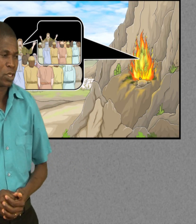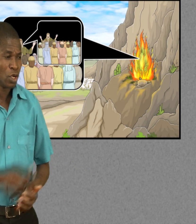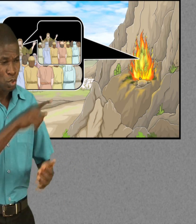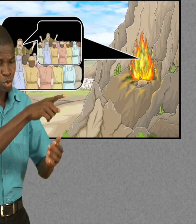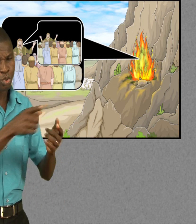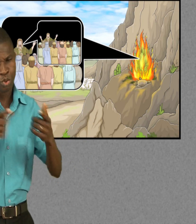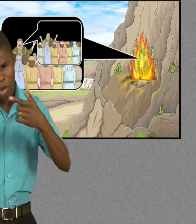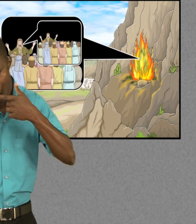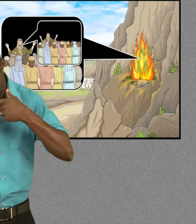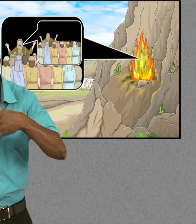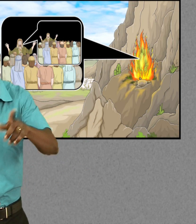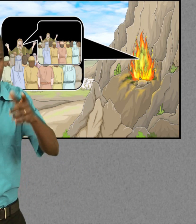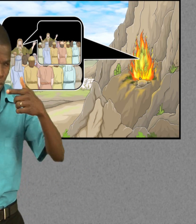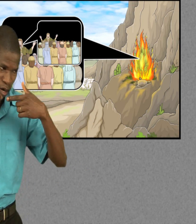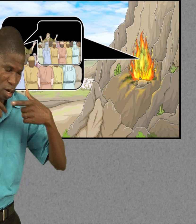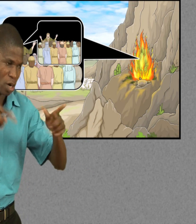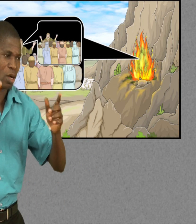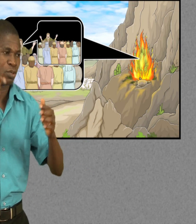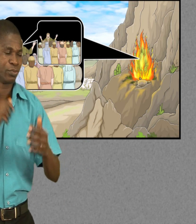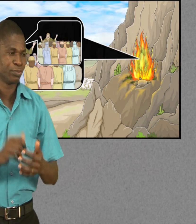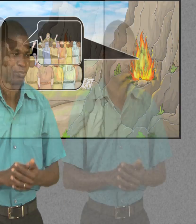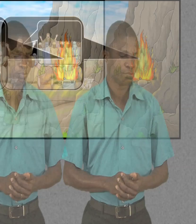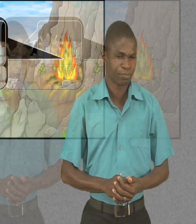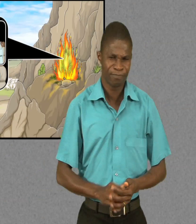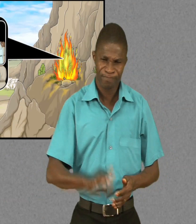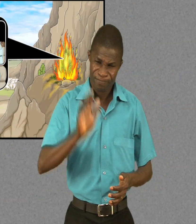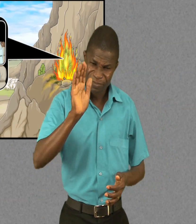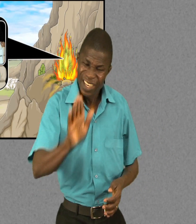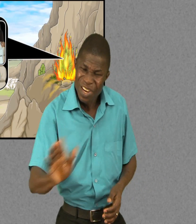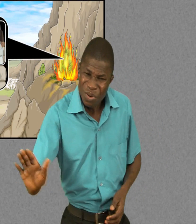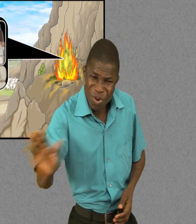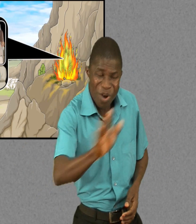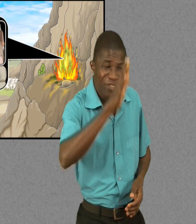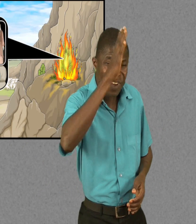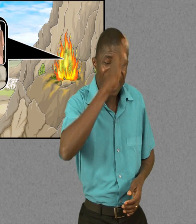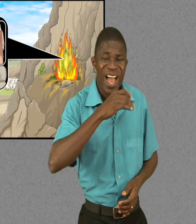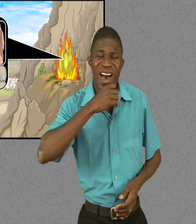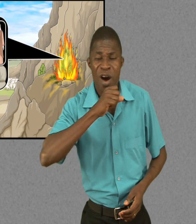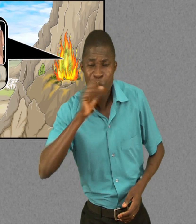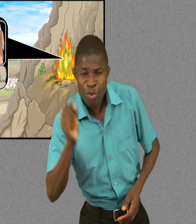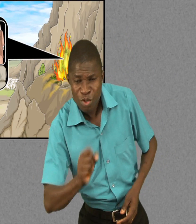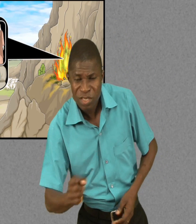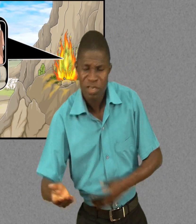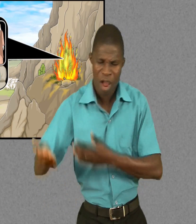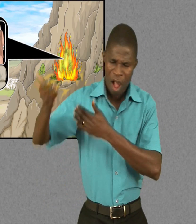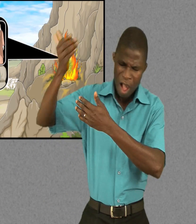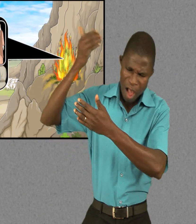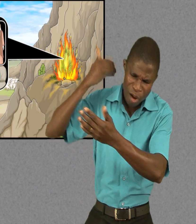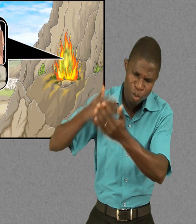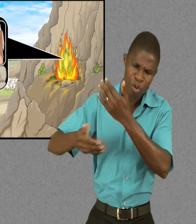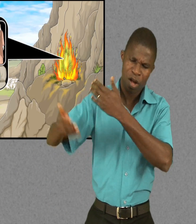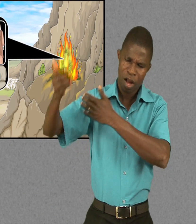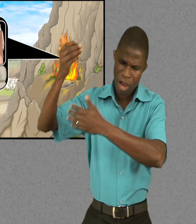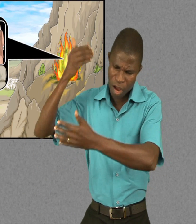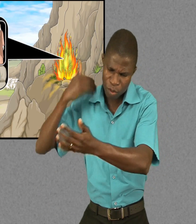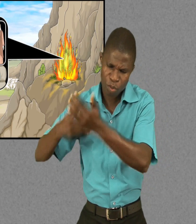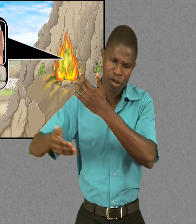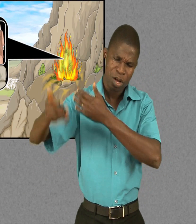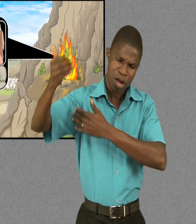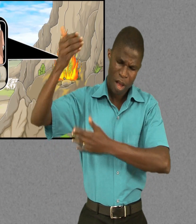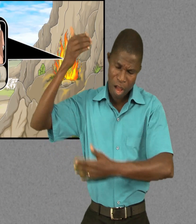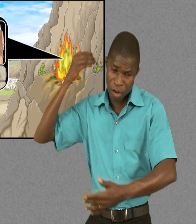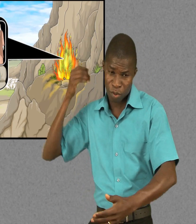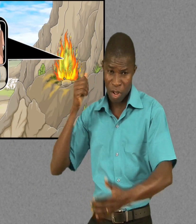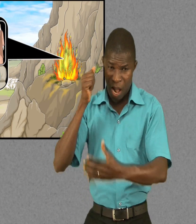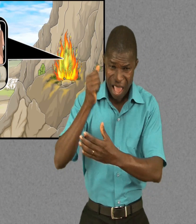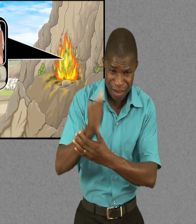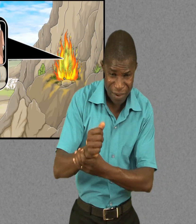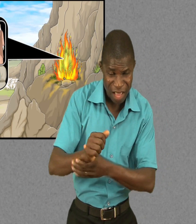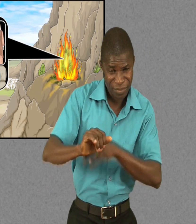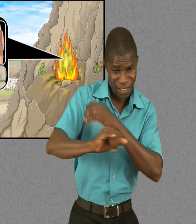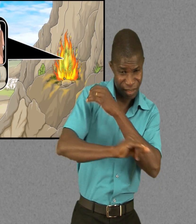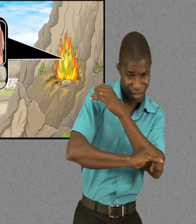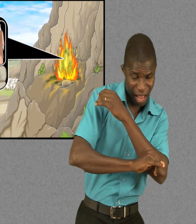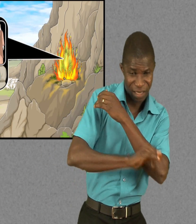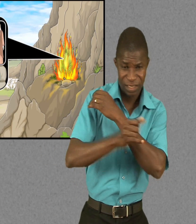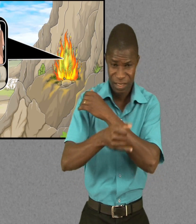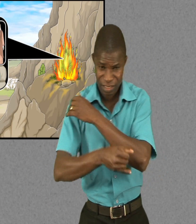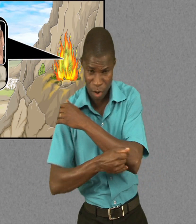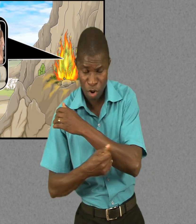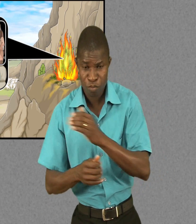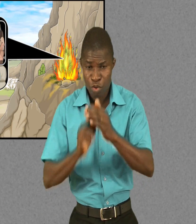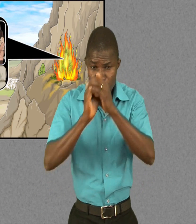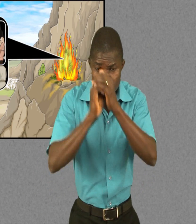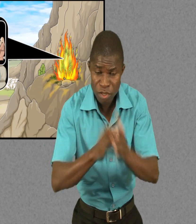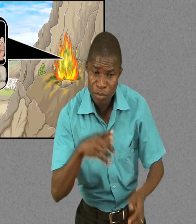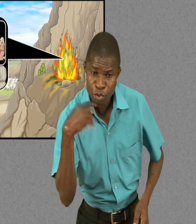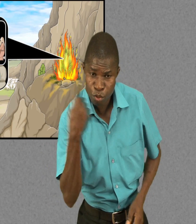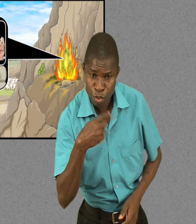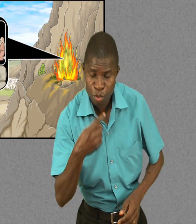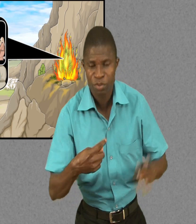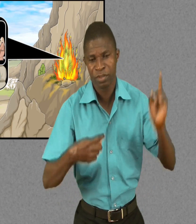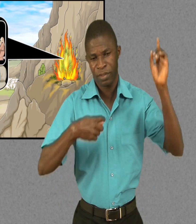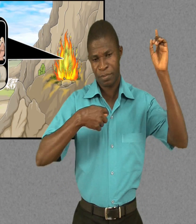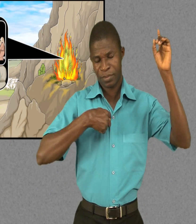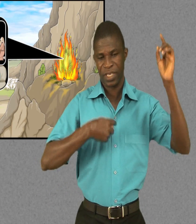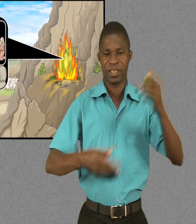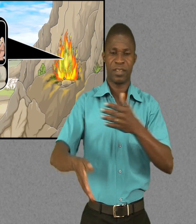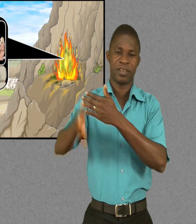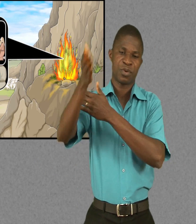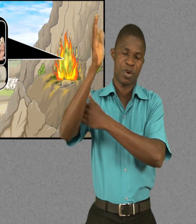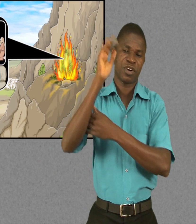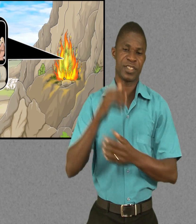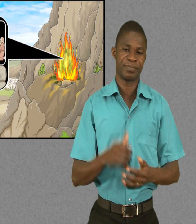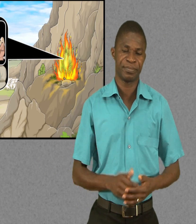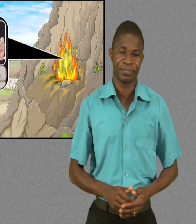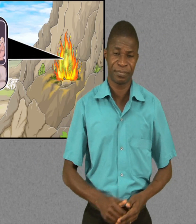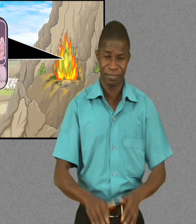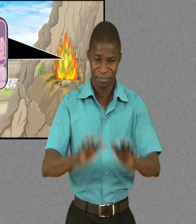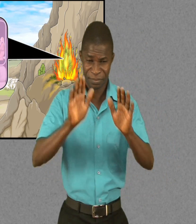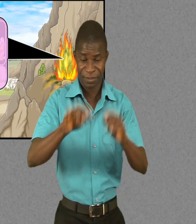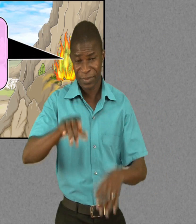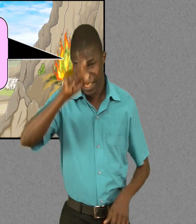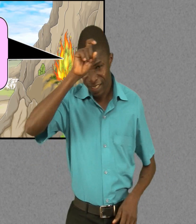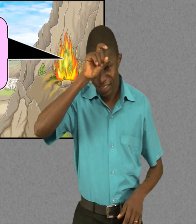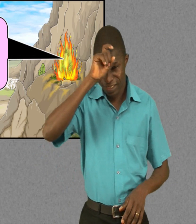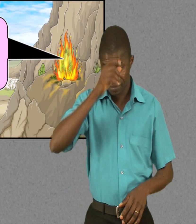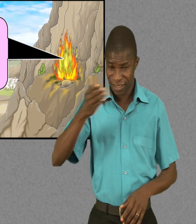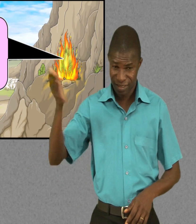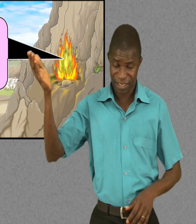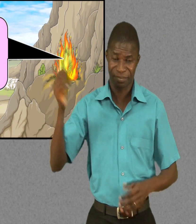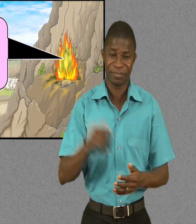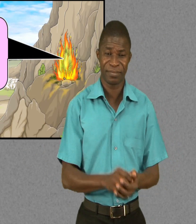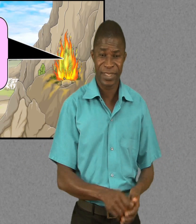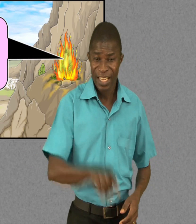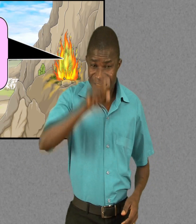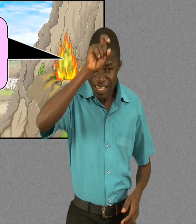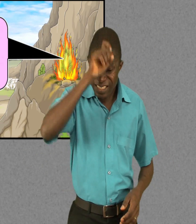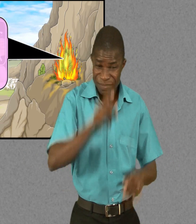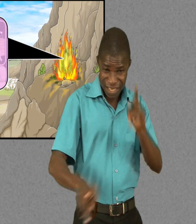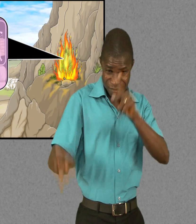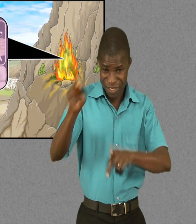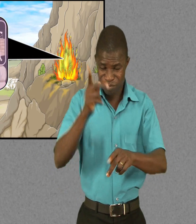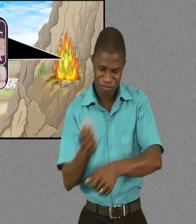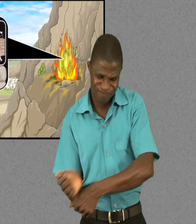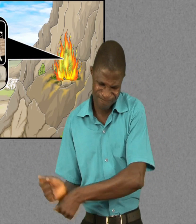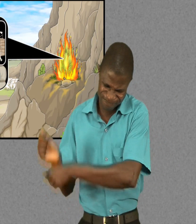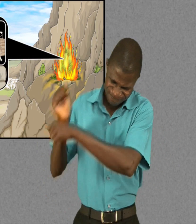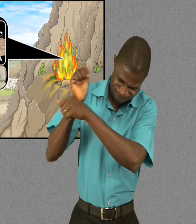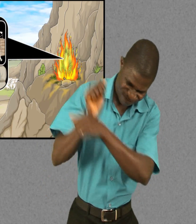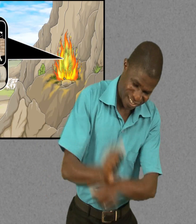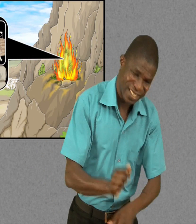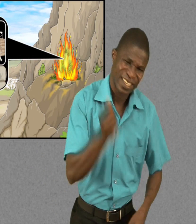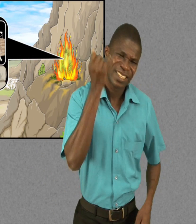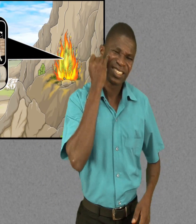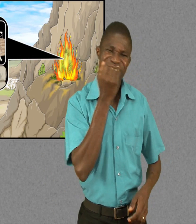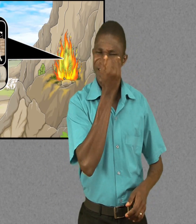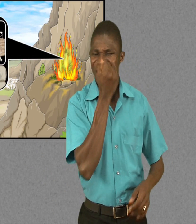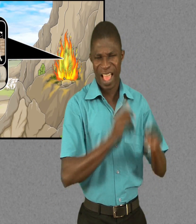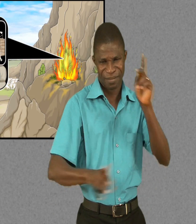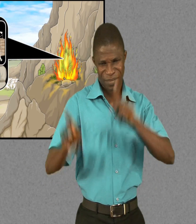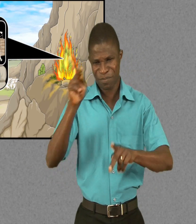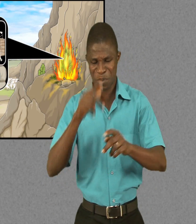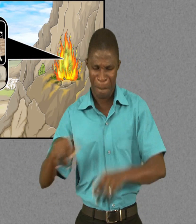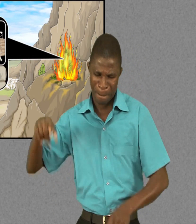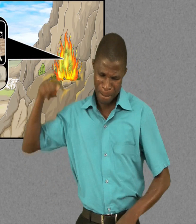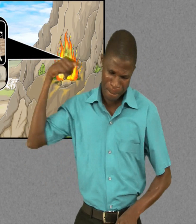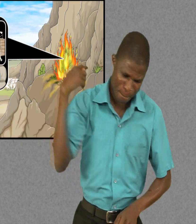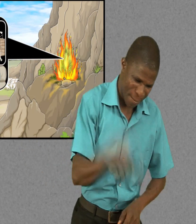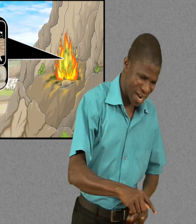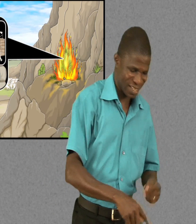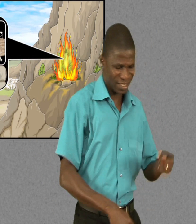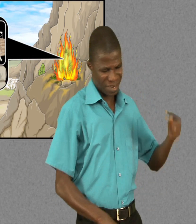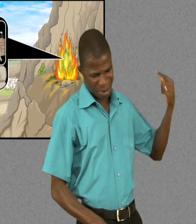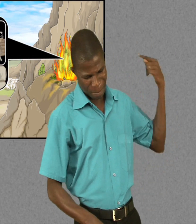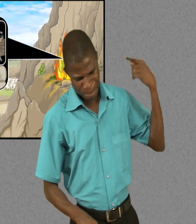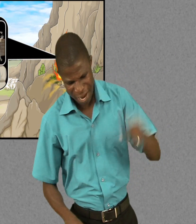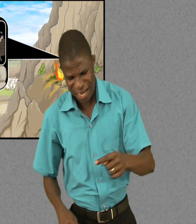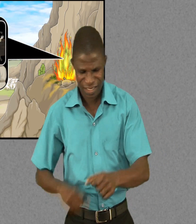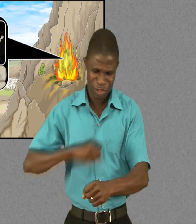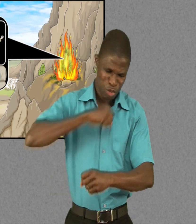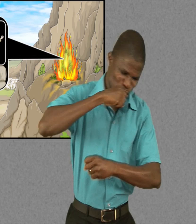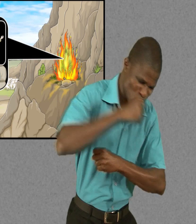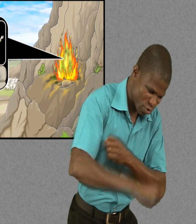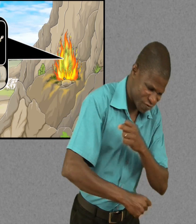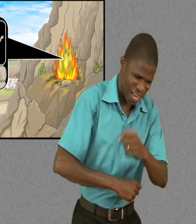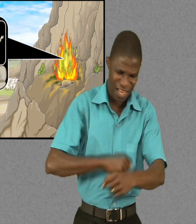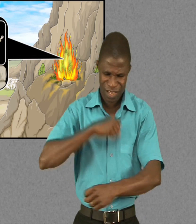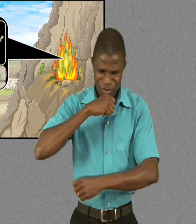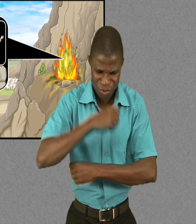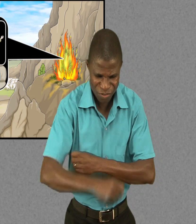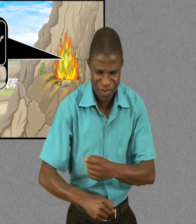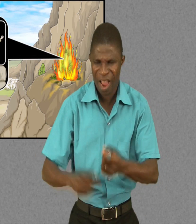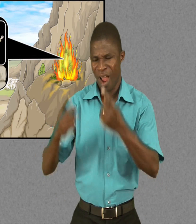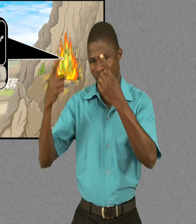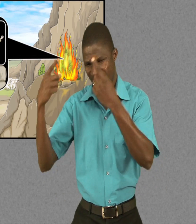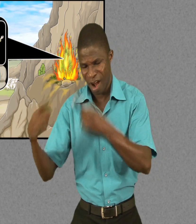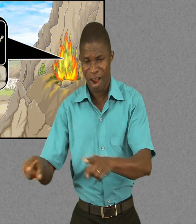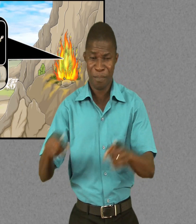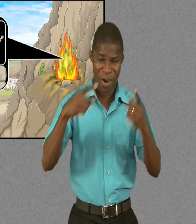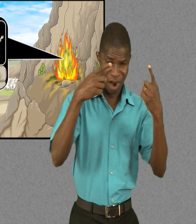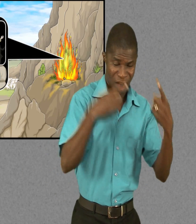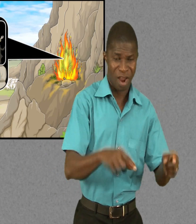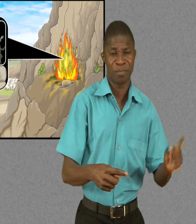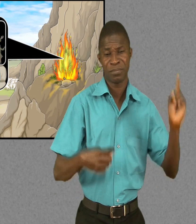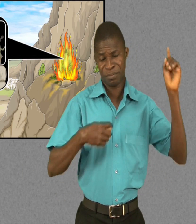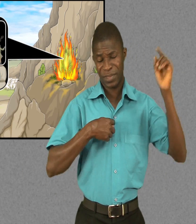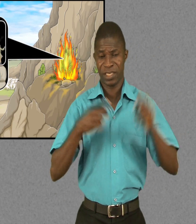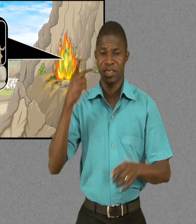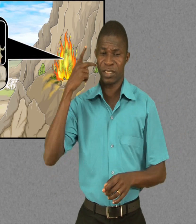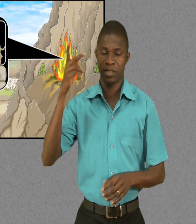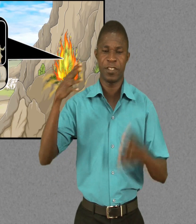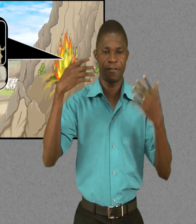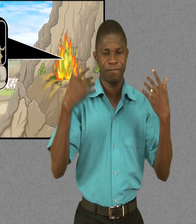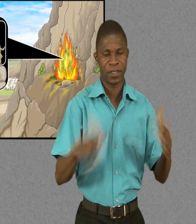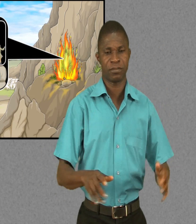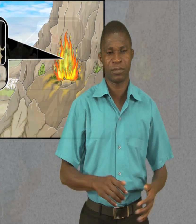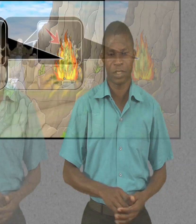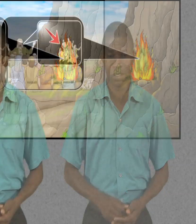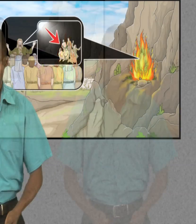Go, assemble the elders of Israel and say to them, ‘The LORD, the God of your fathers—the God of Abraham, Isaac, and Jacob—has appeared to me and said: I have surely attended to you and have seen what has been done to you in Egypt.